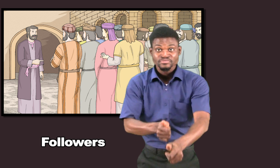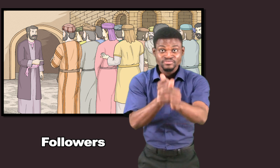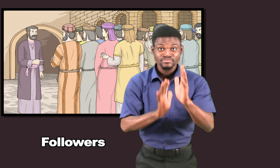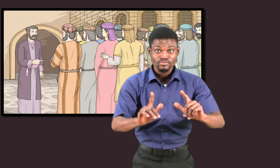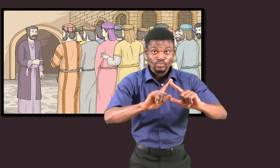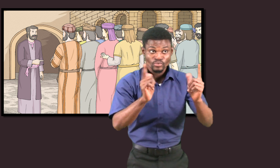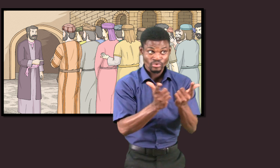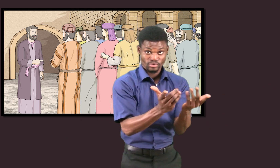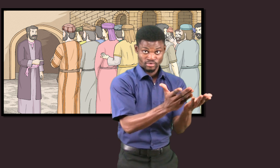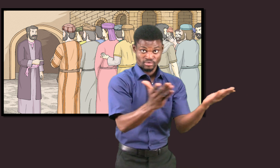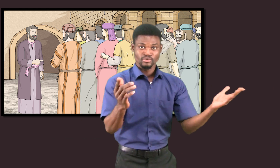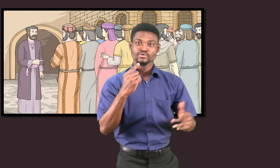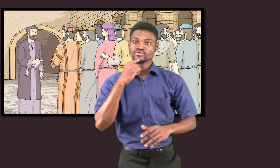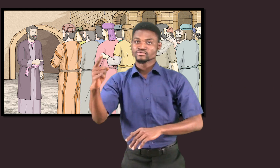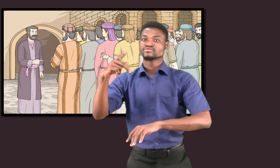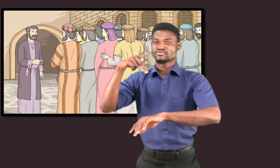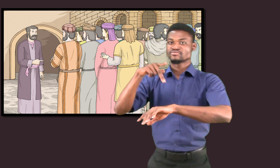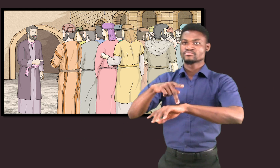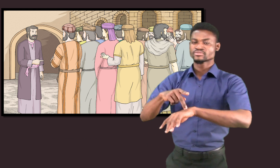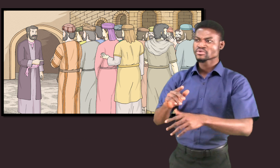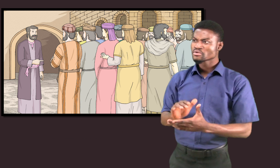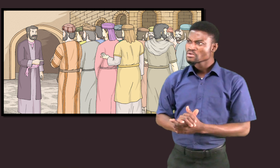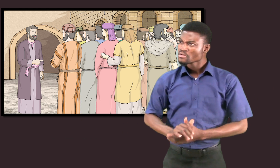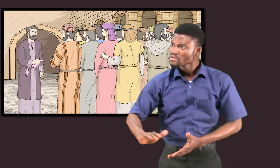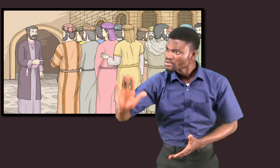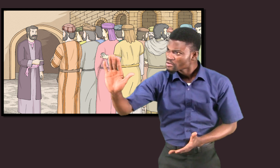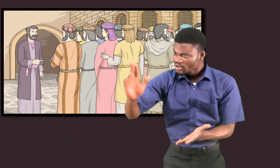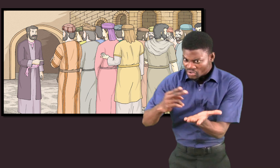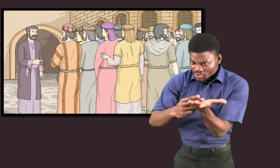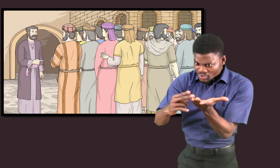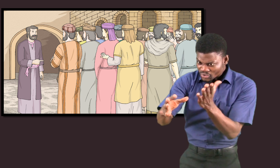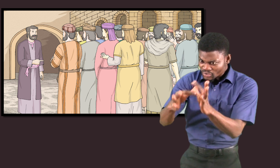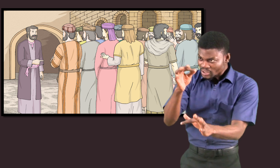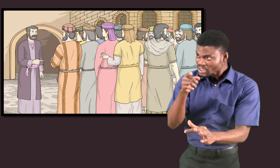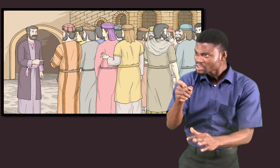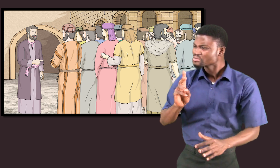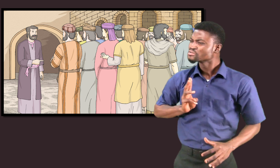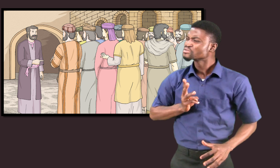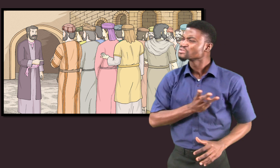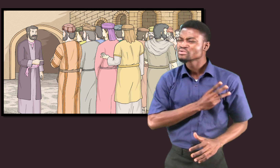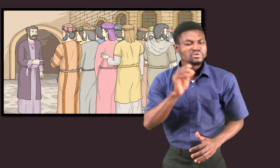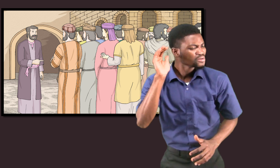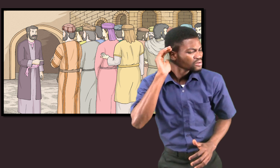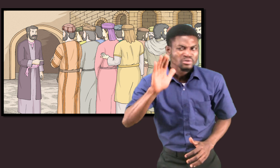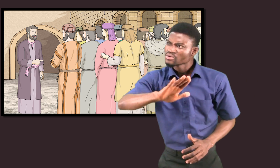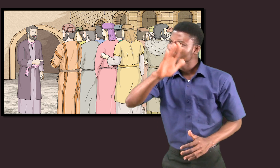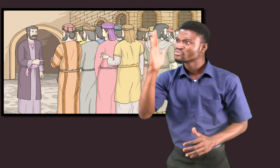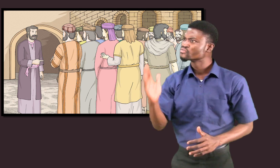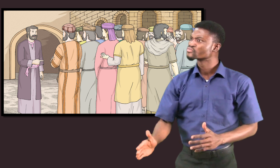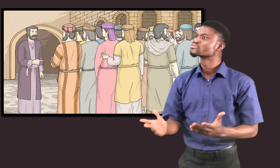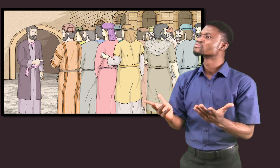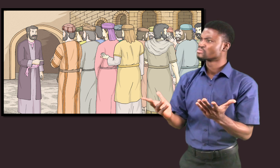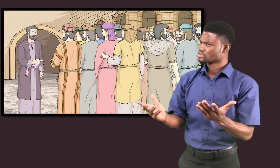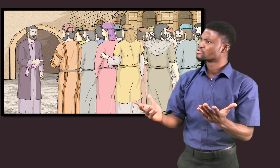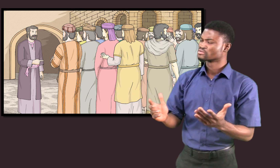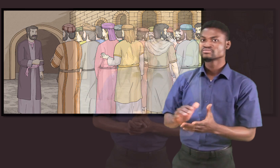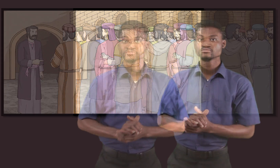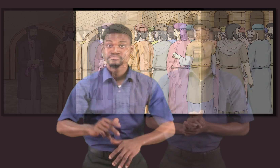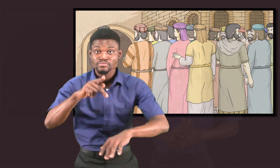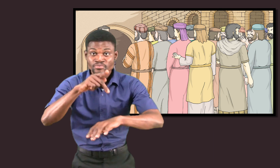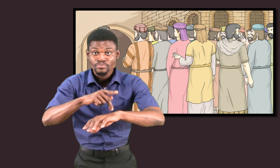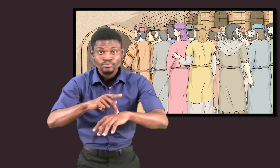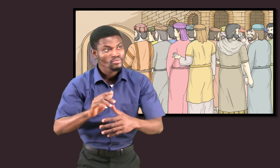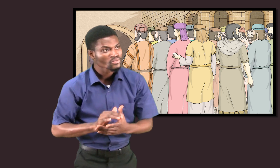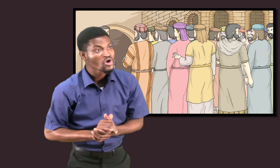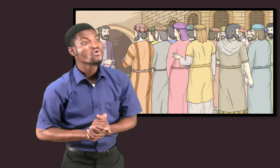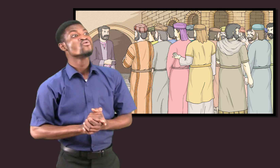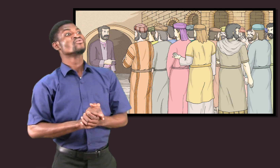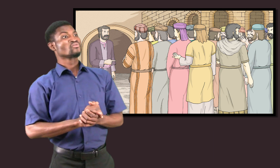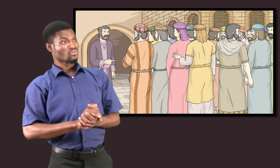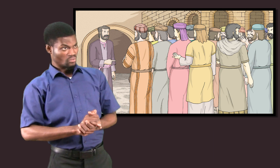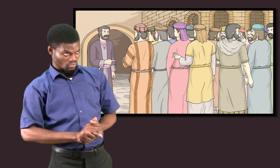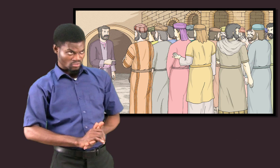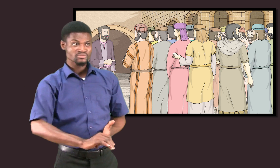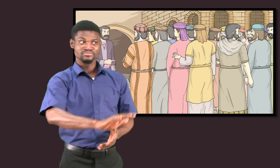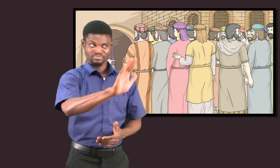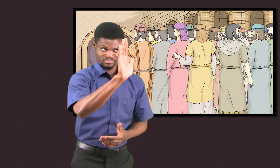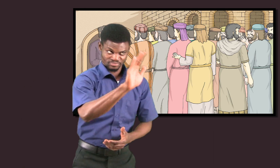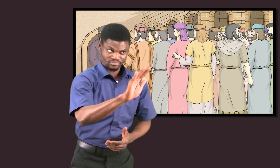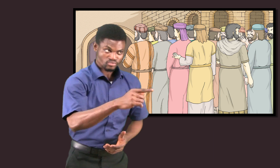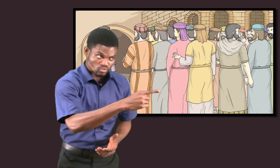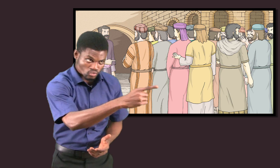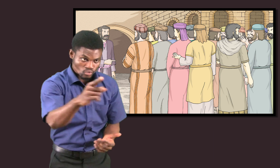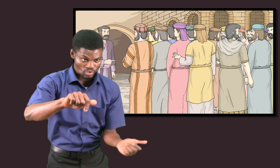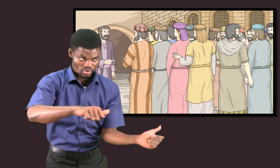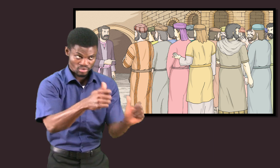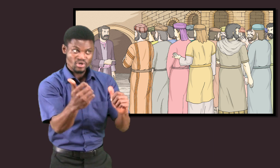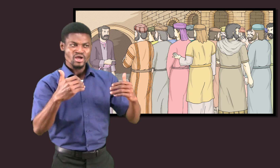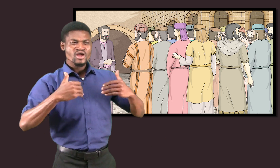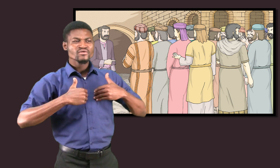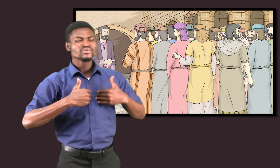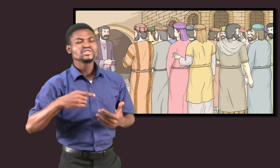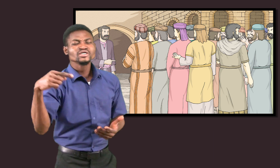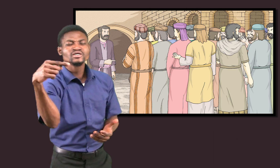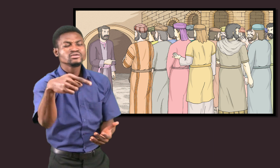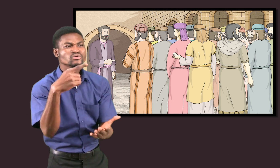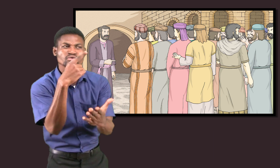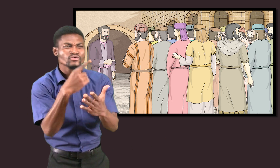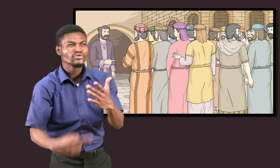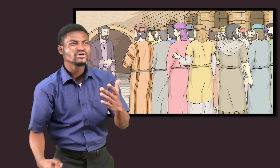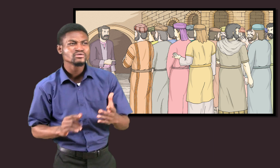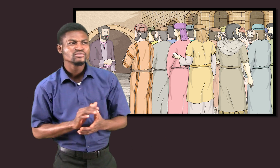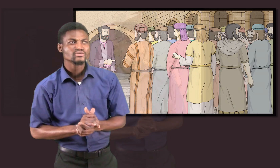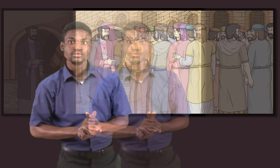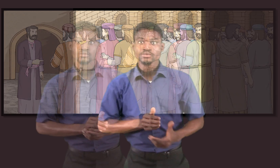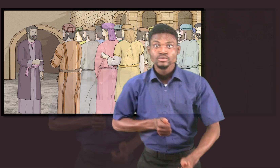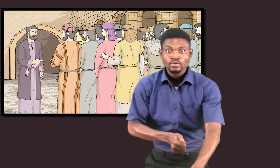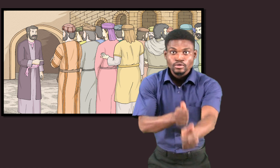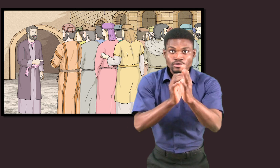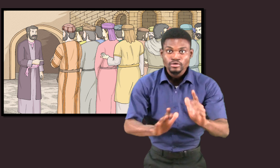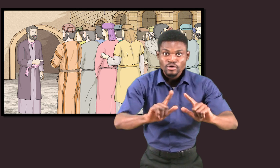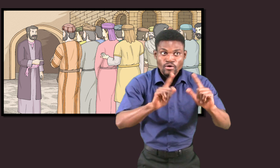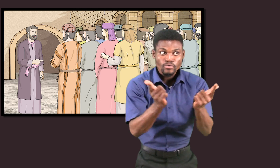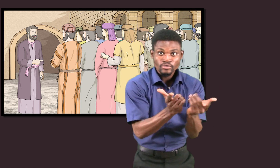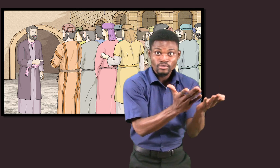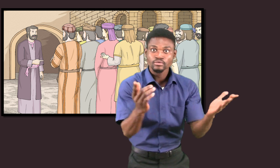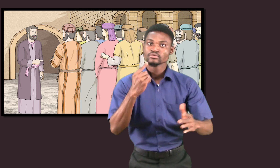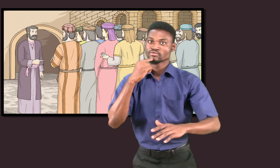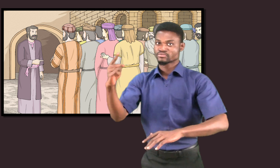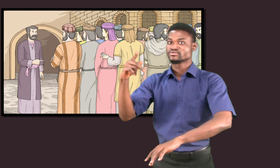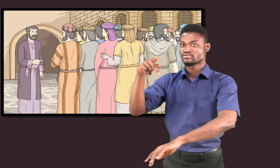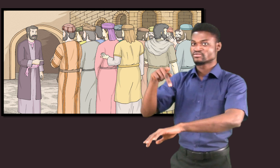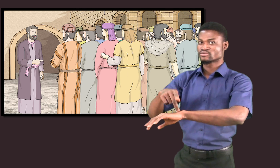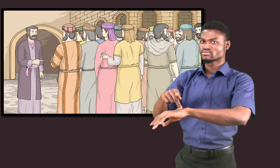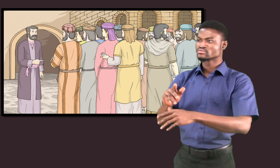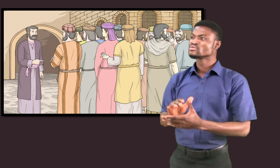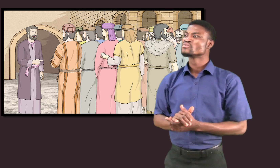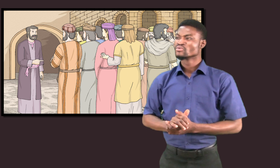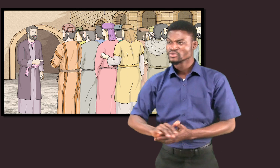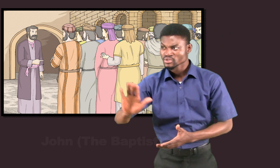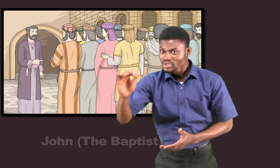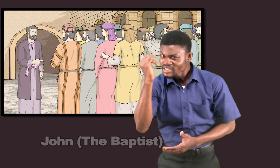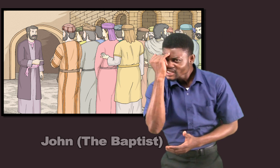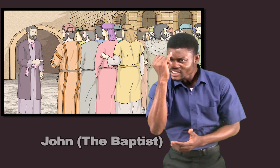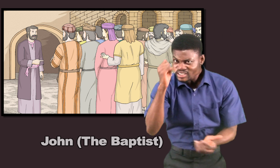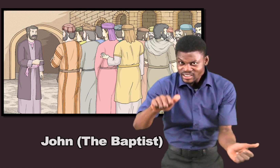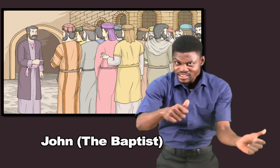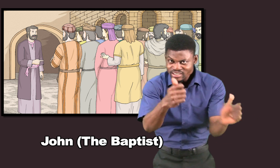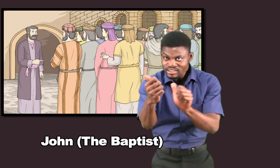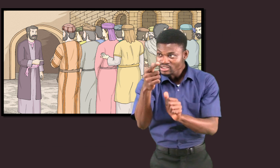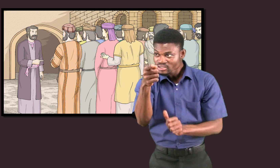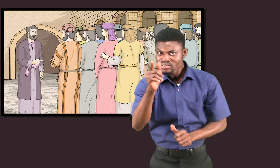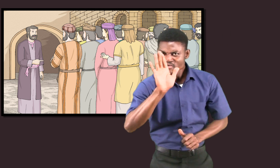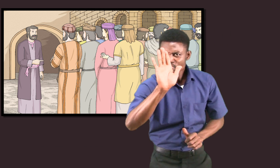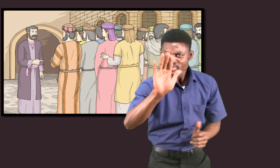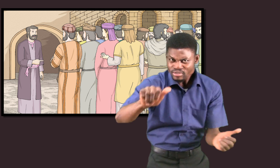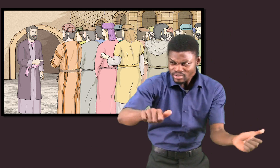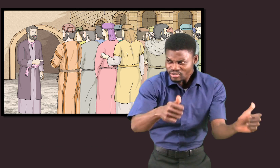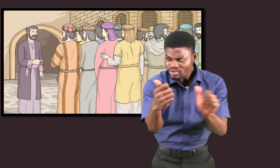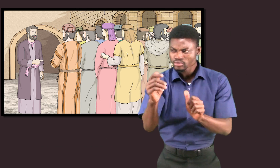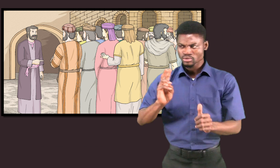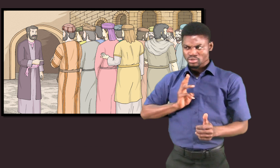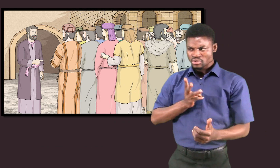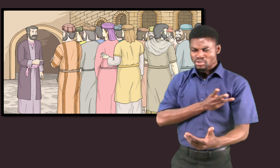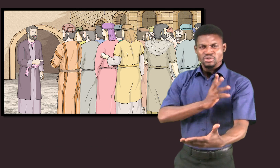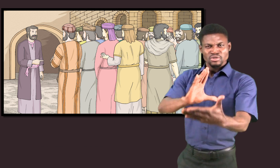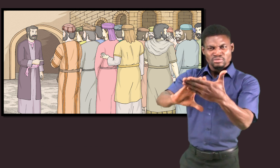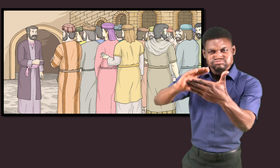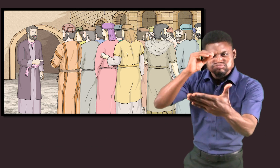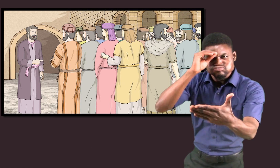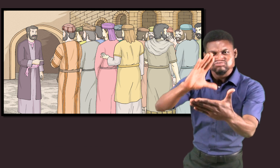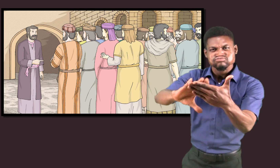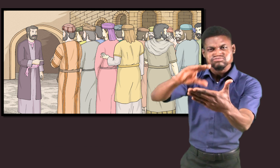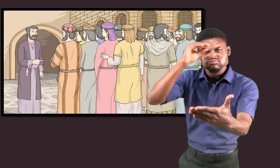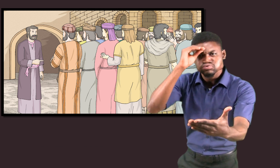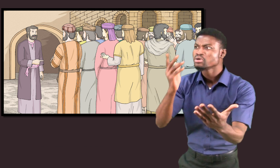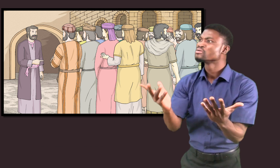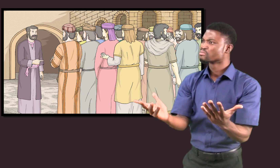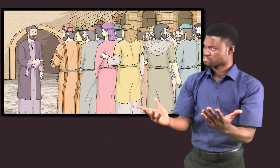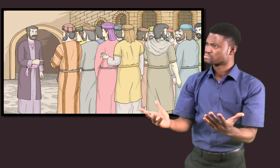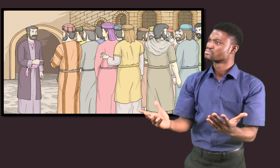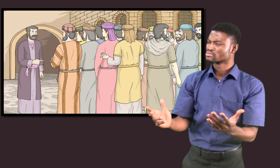“No,” they answered, “we have not even heard that there is a Holy Spirit.”